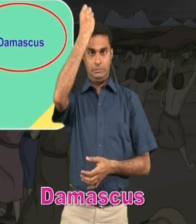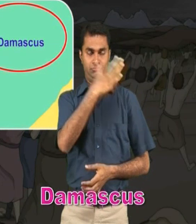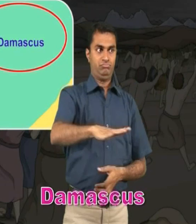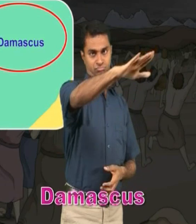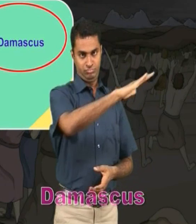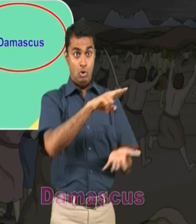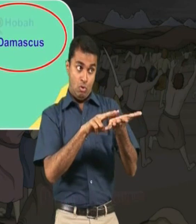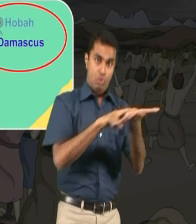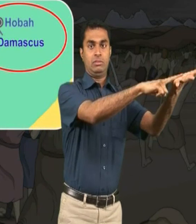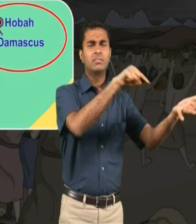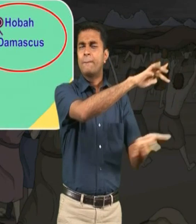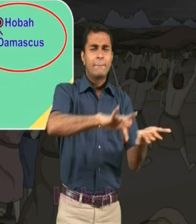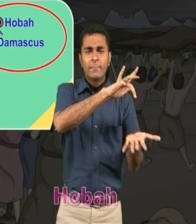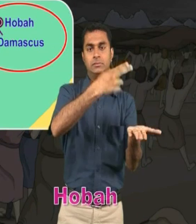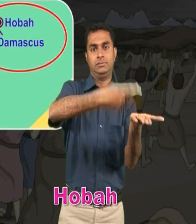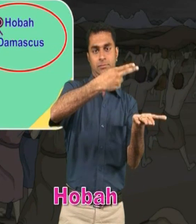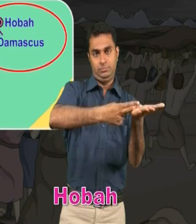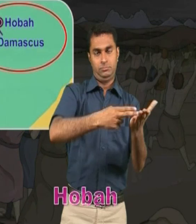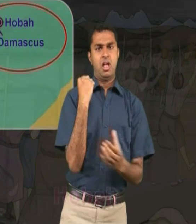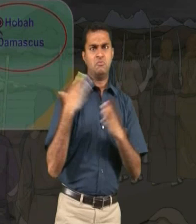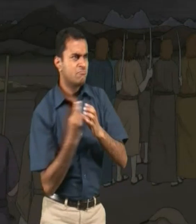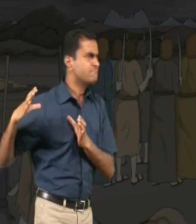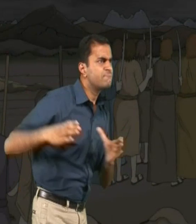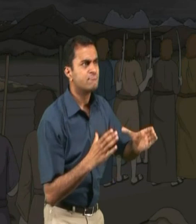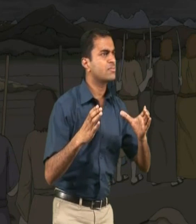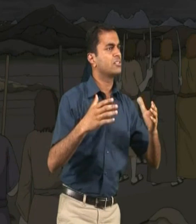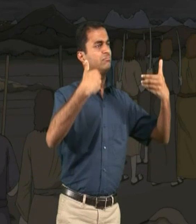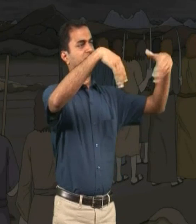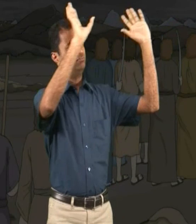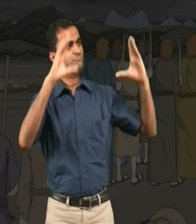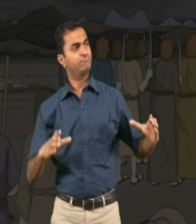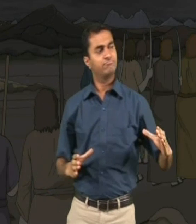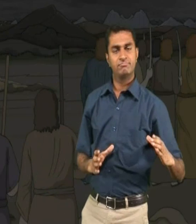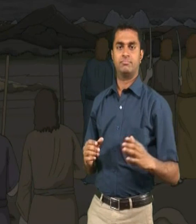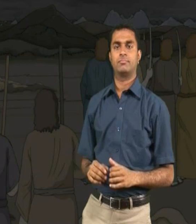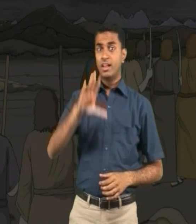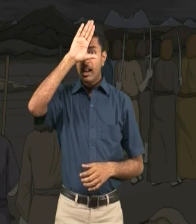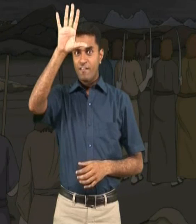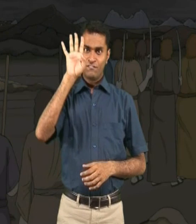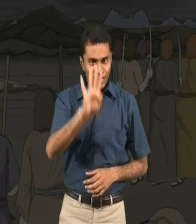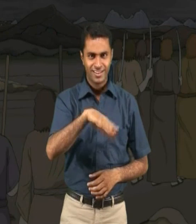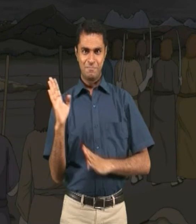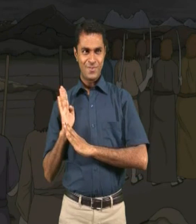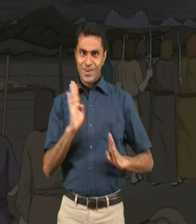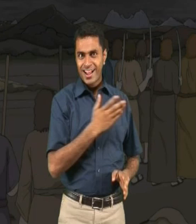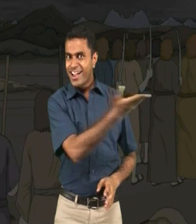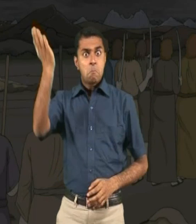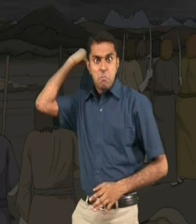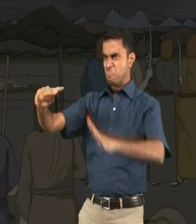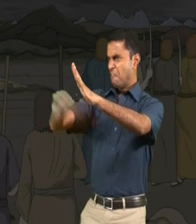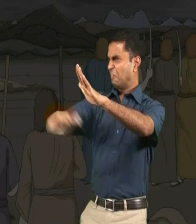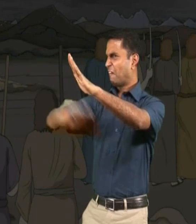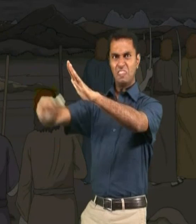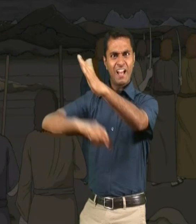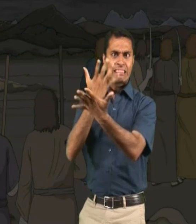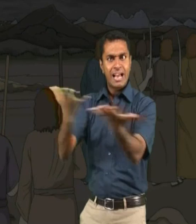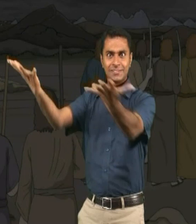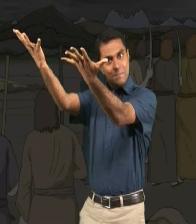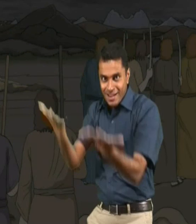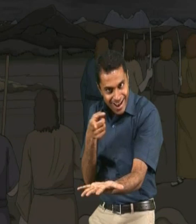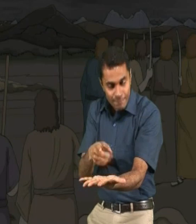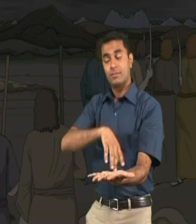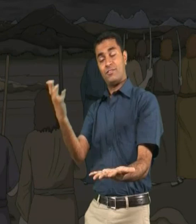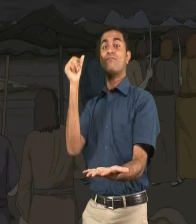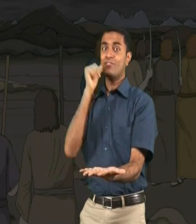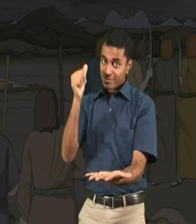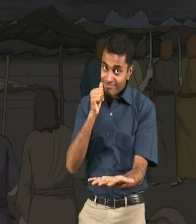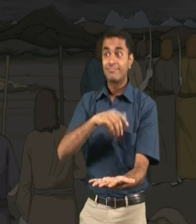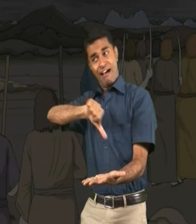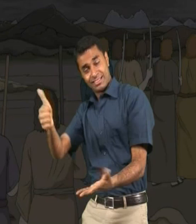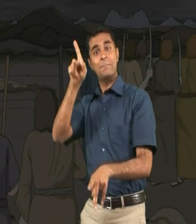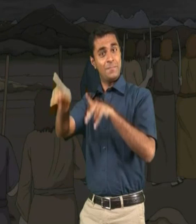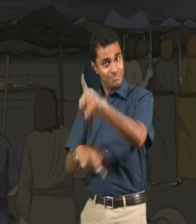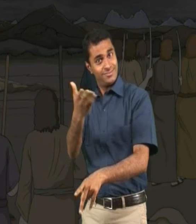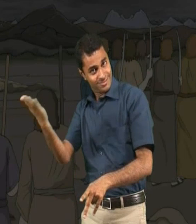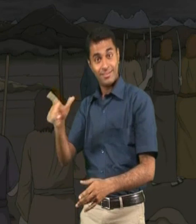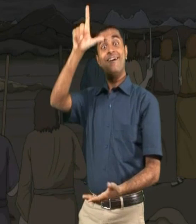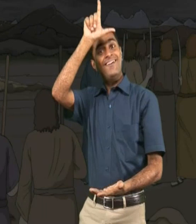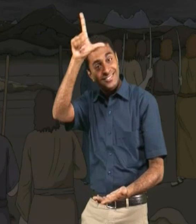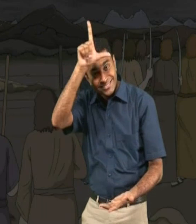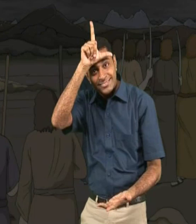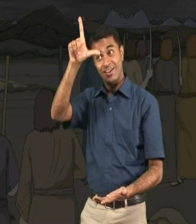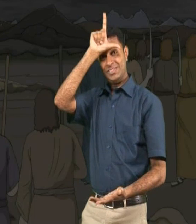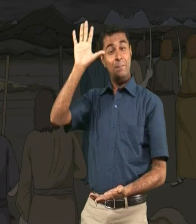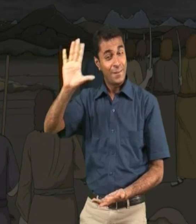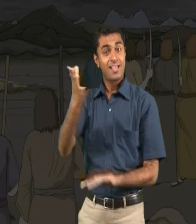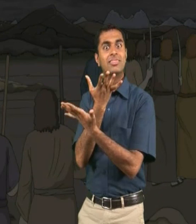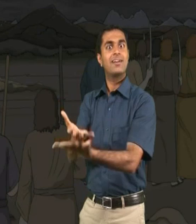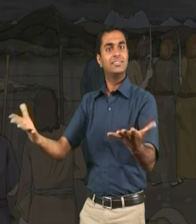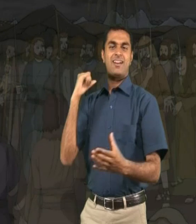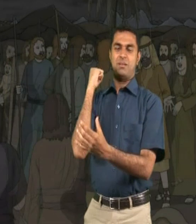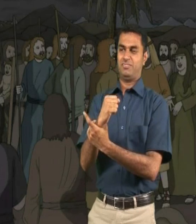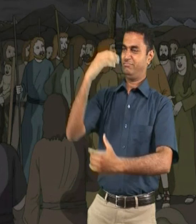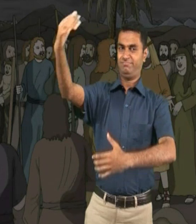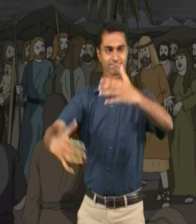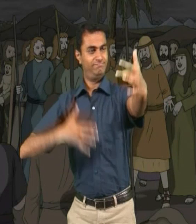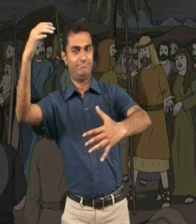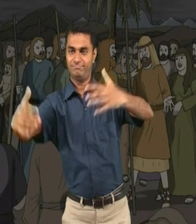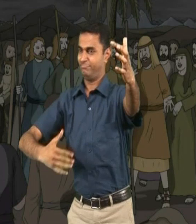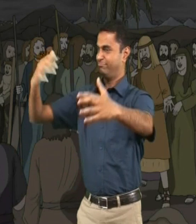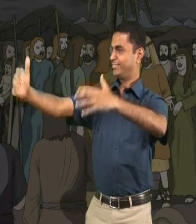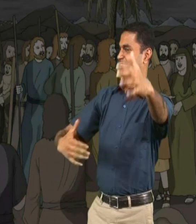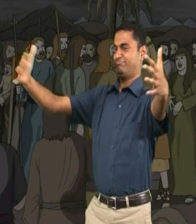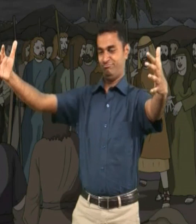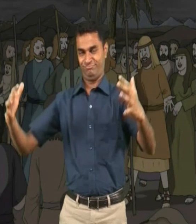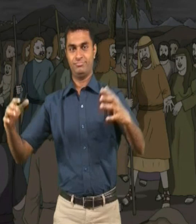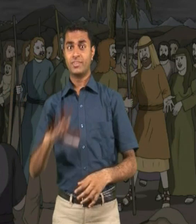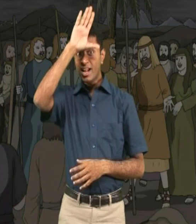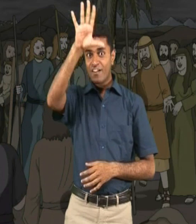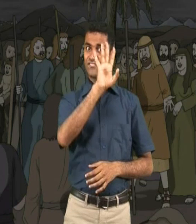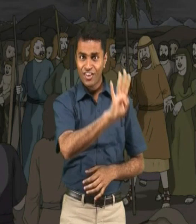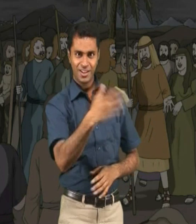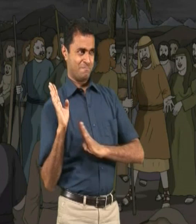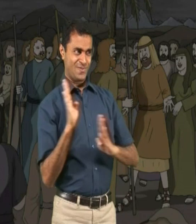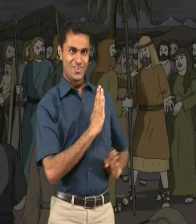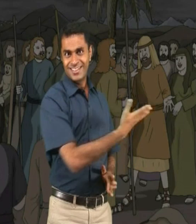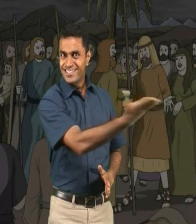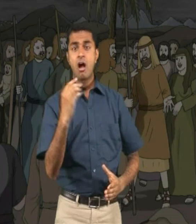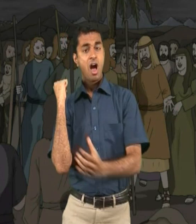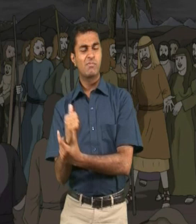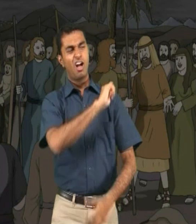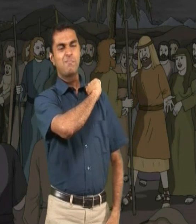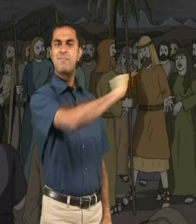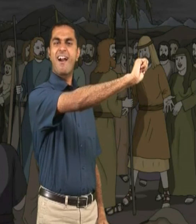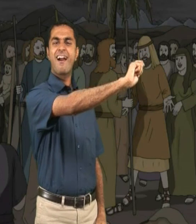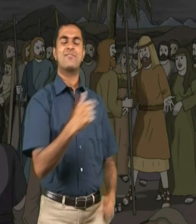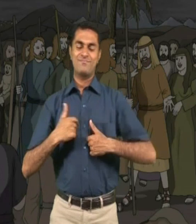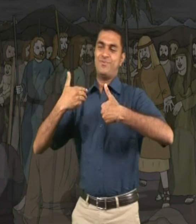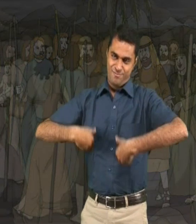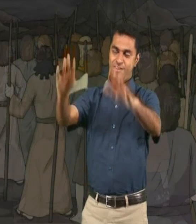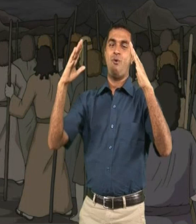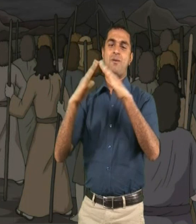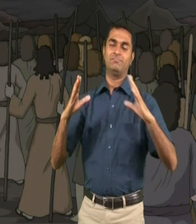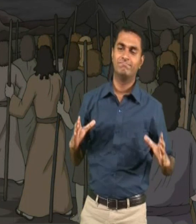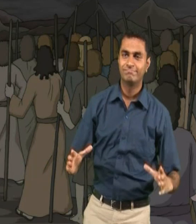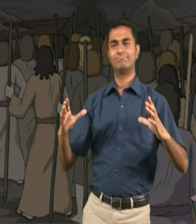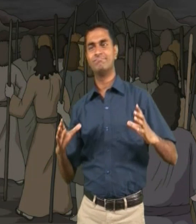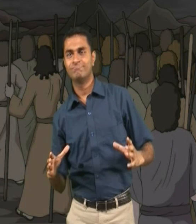He retrieved all the goods, as well as his relative Lot and his possessions, together with the women and the rest of the people.